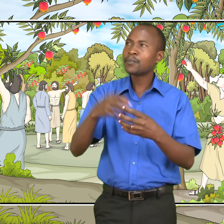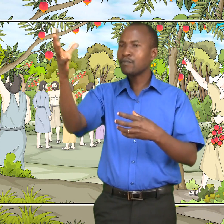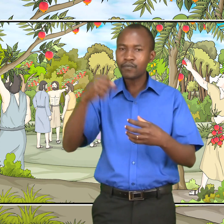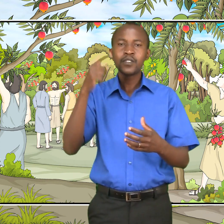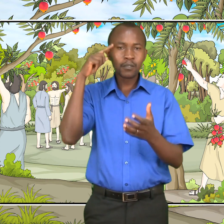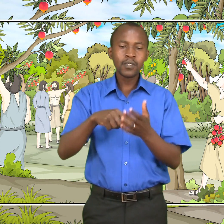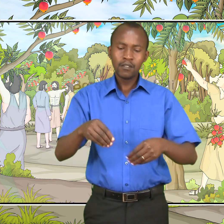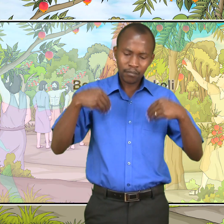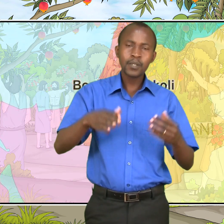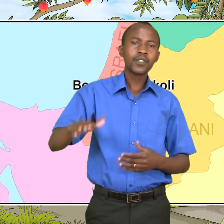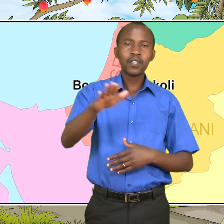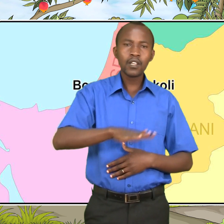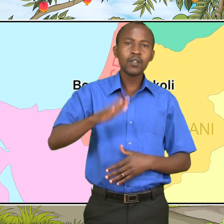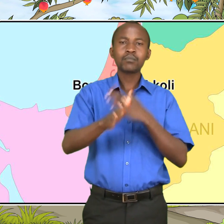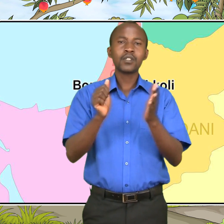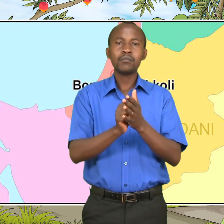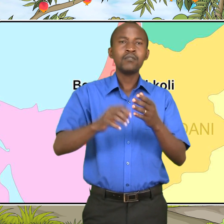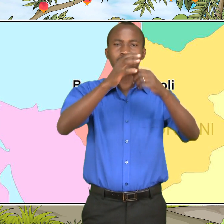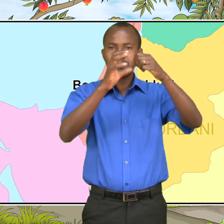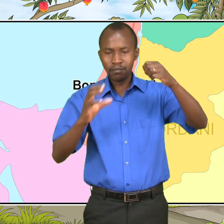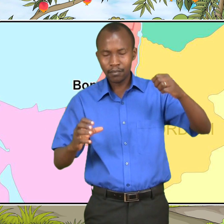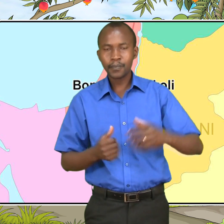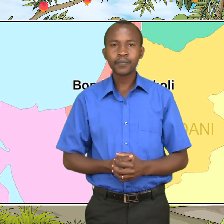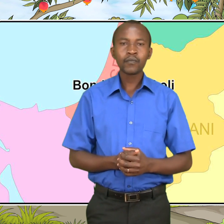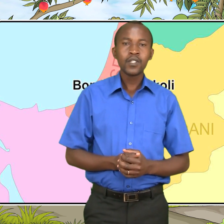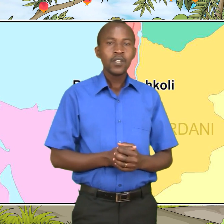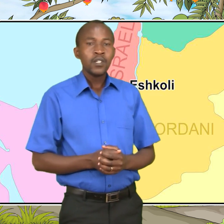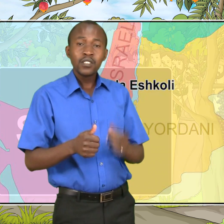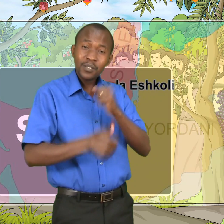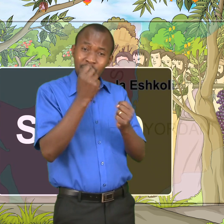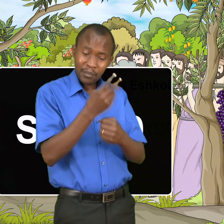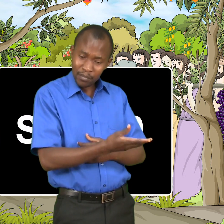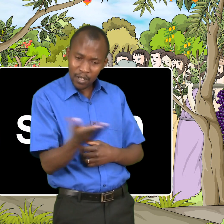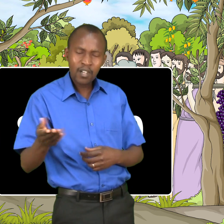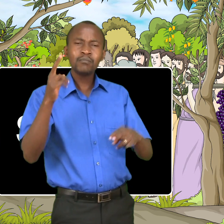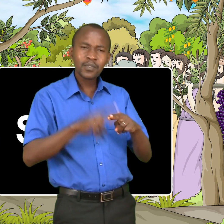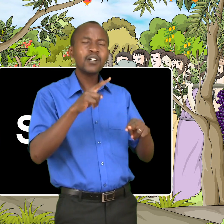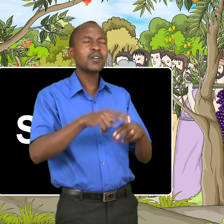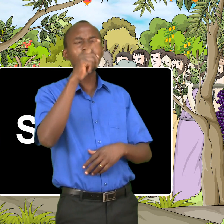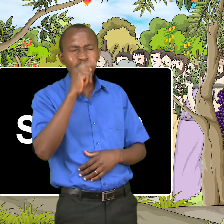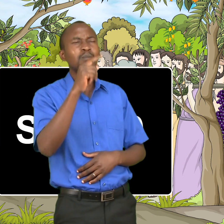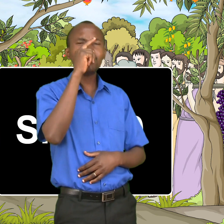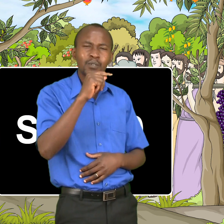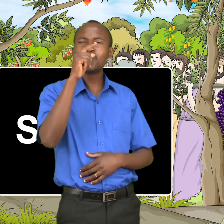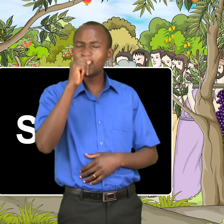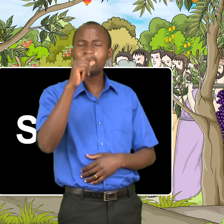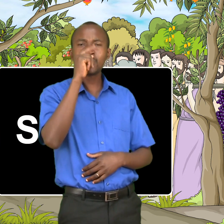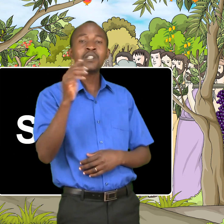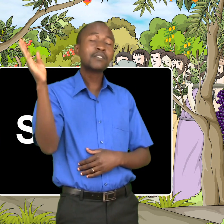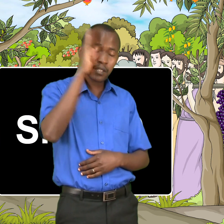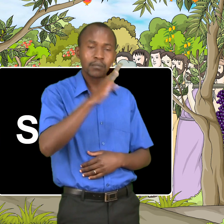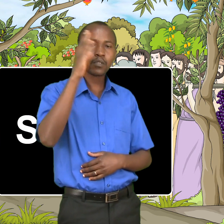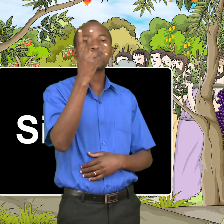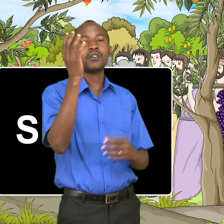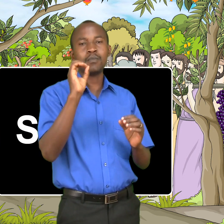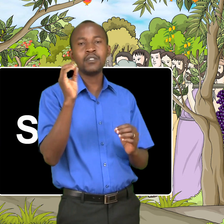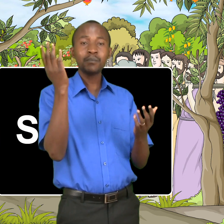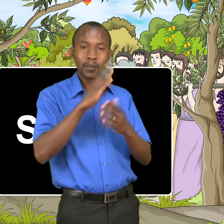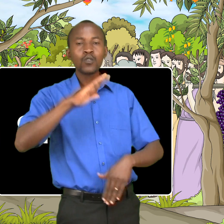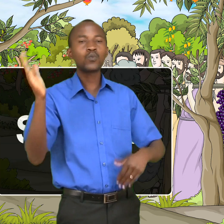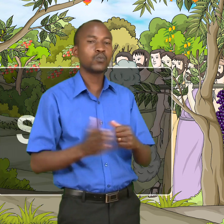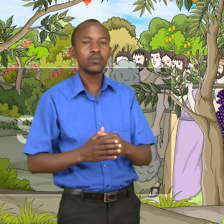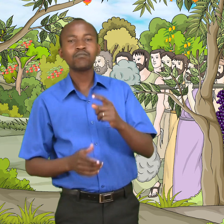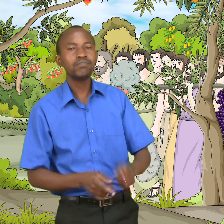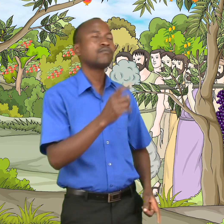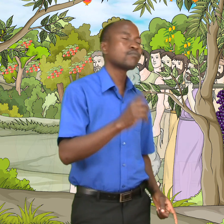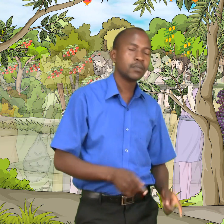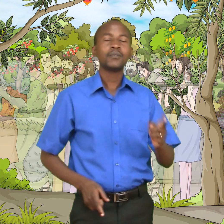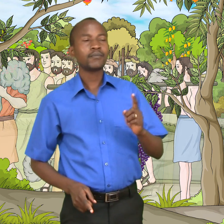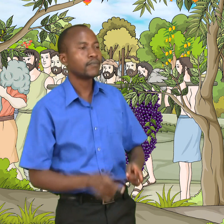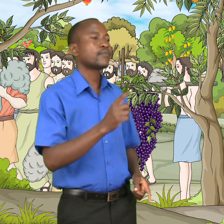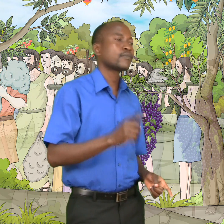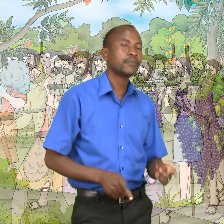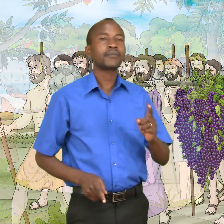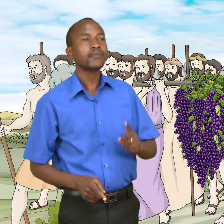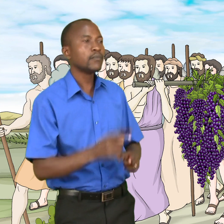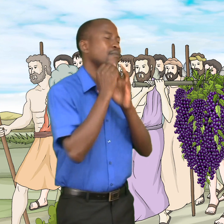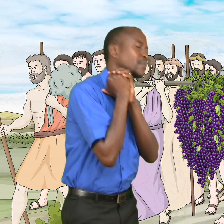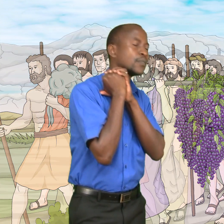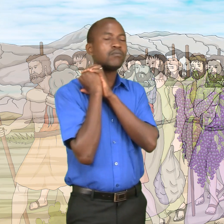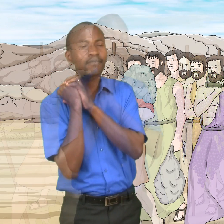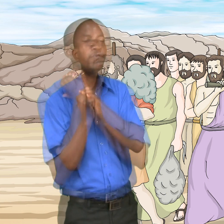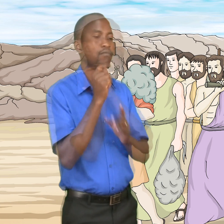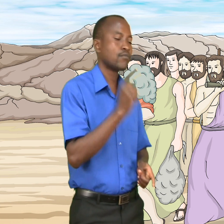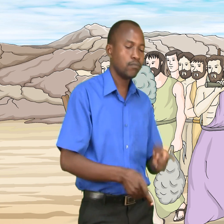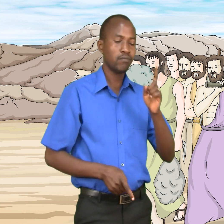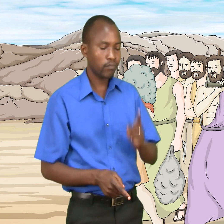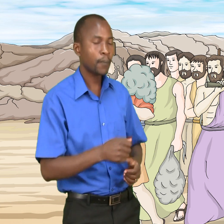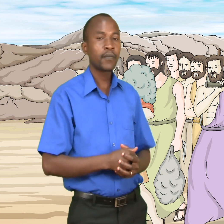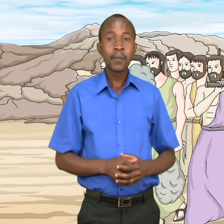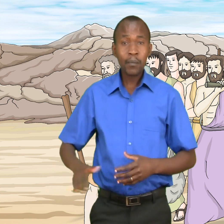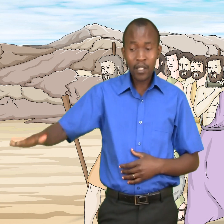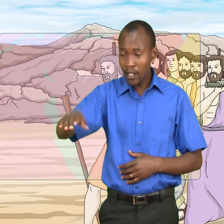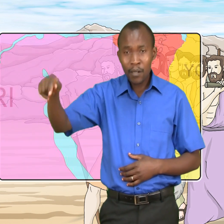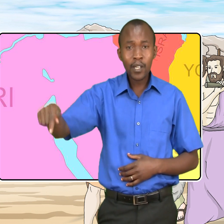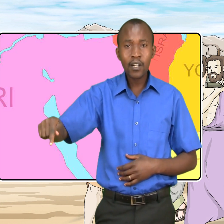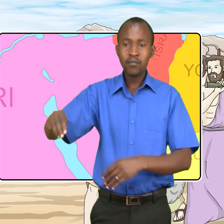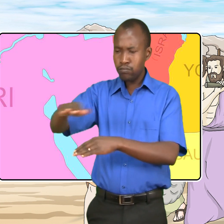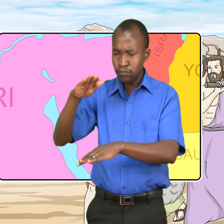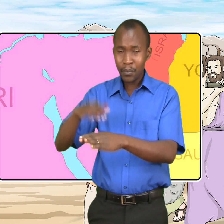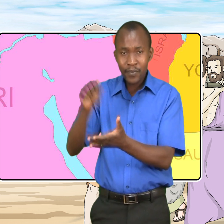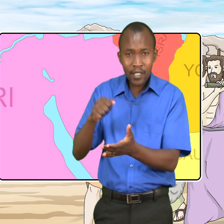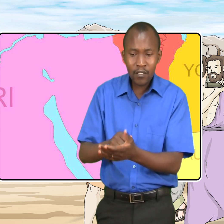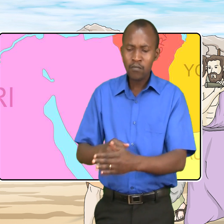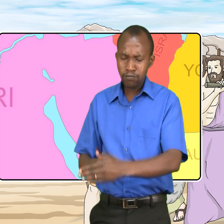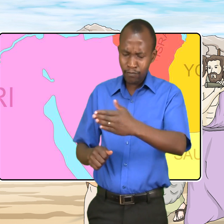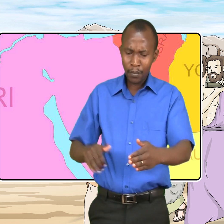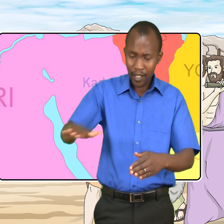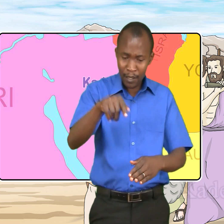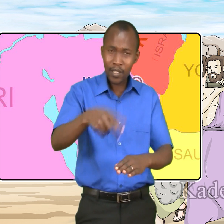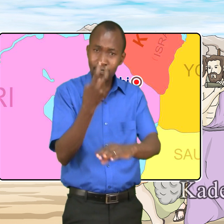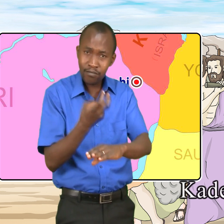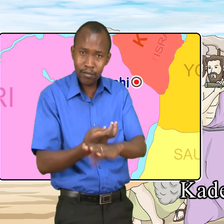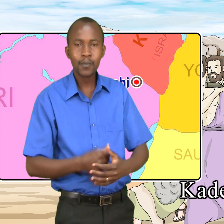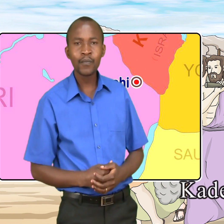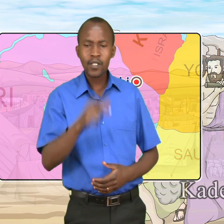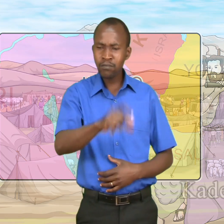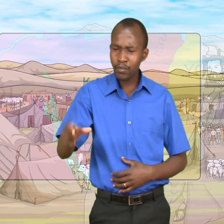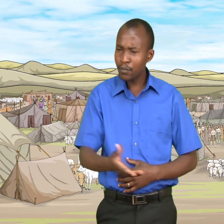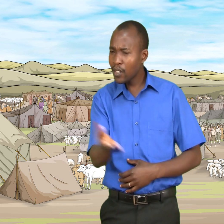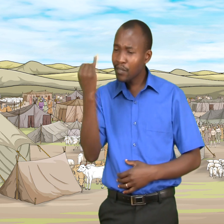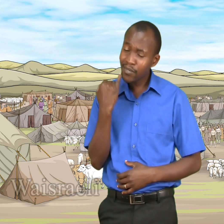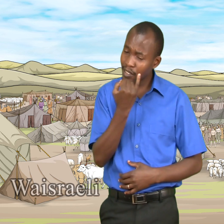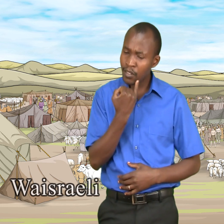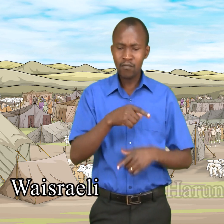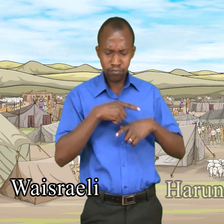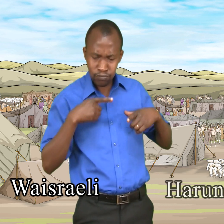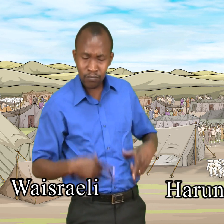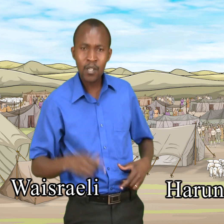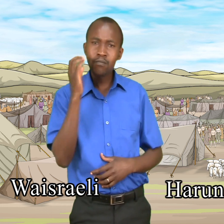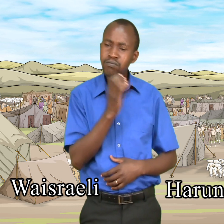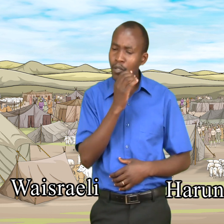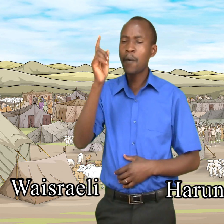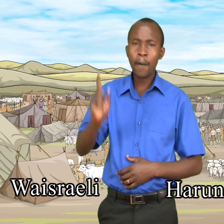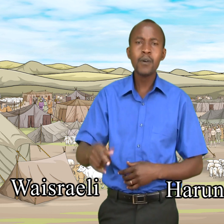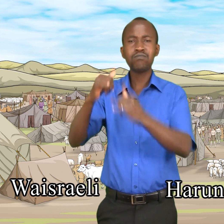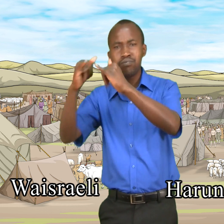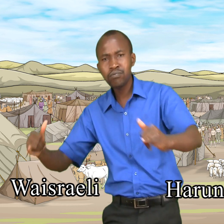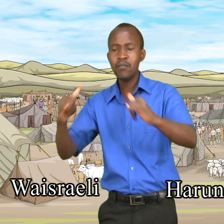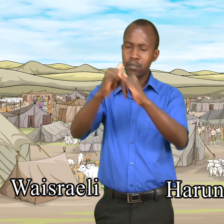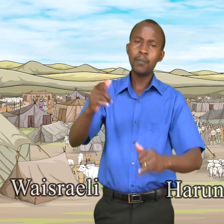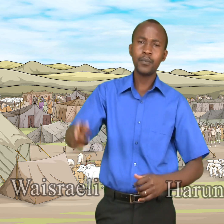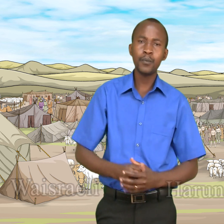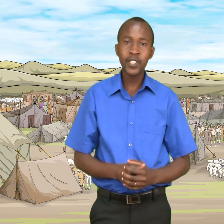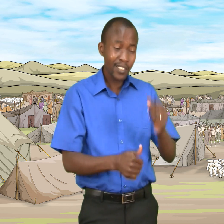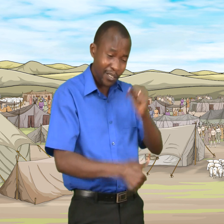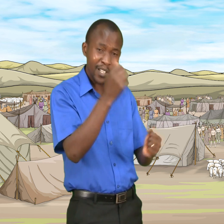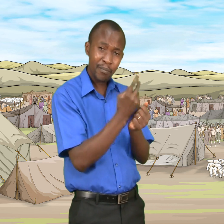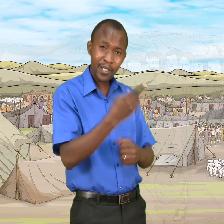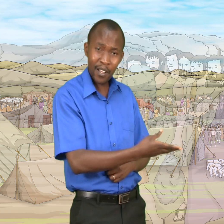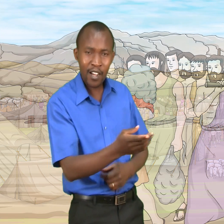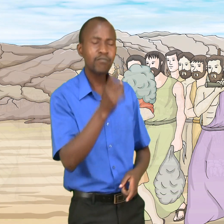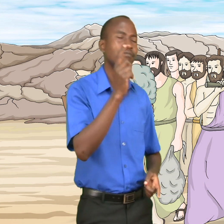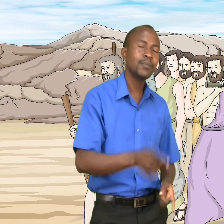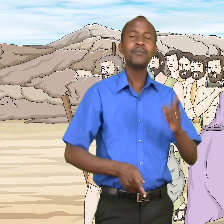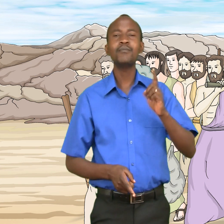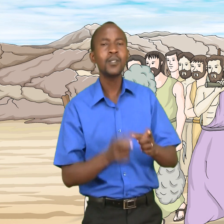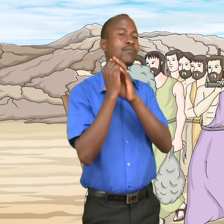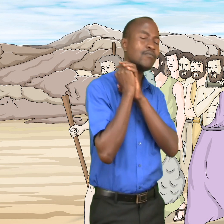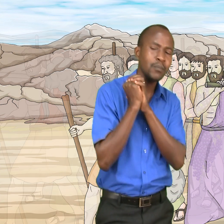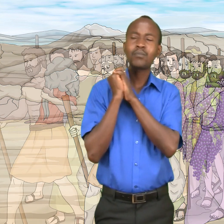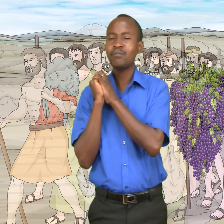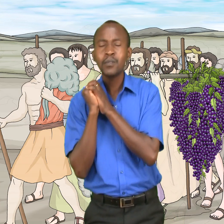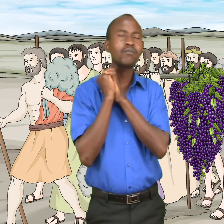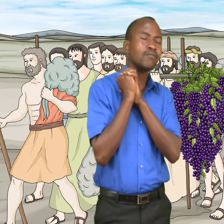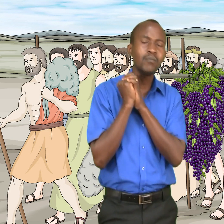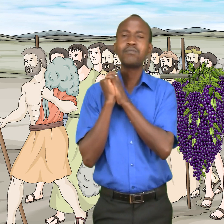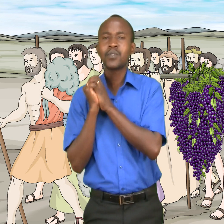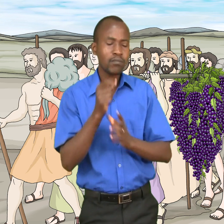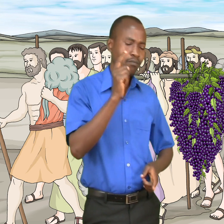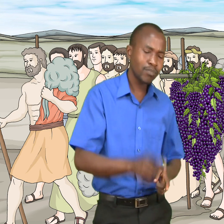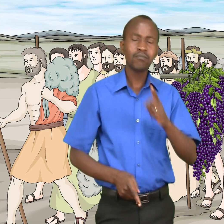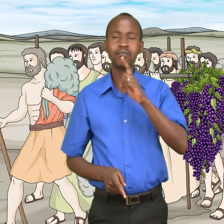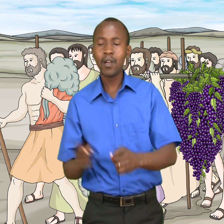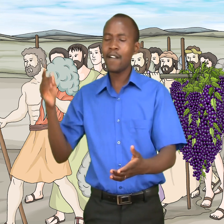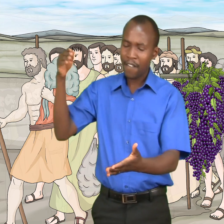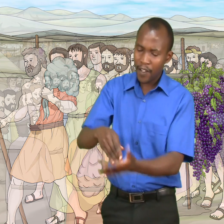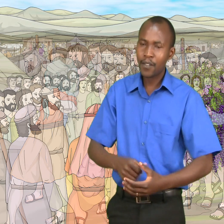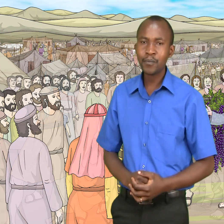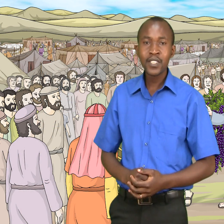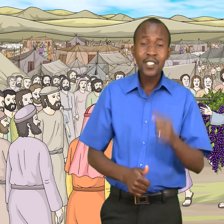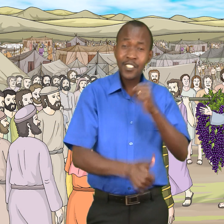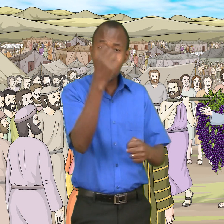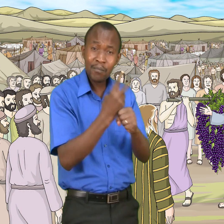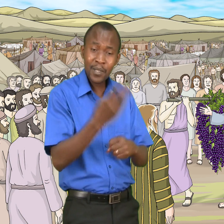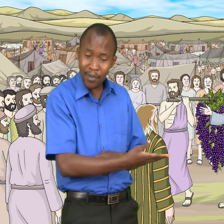After forty days the men returned from spying out the land, and they went back to Moses, Aaron, and the whole congregation of Israel in the Wilderness of Paran at Kadesh.